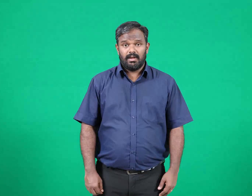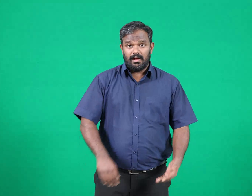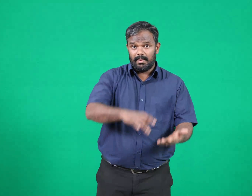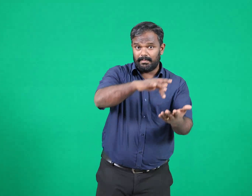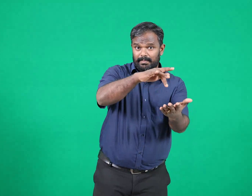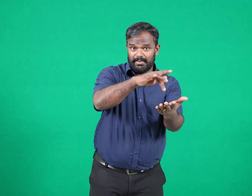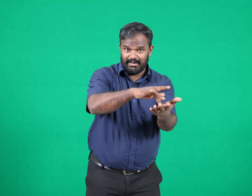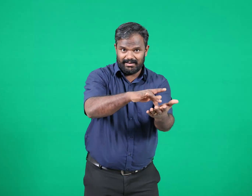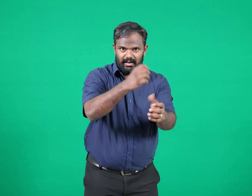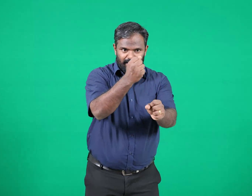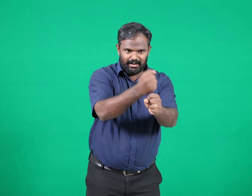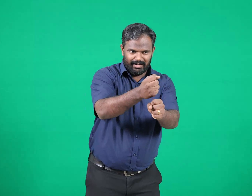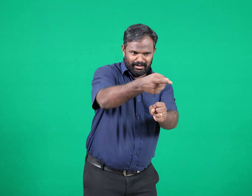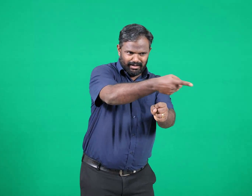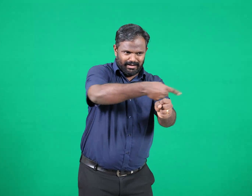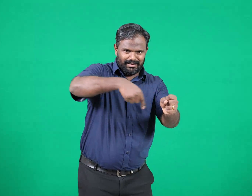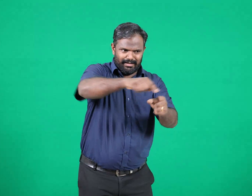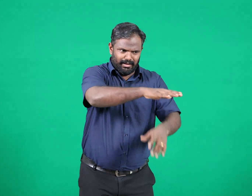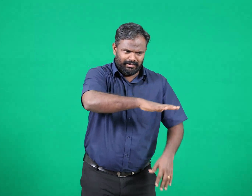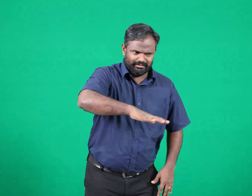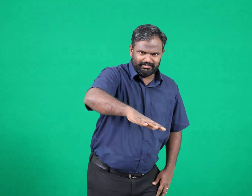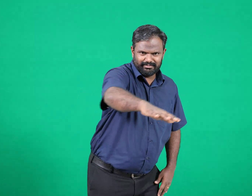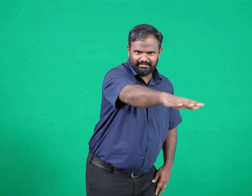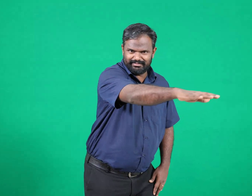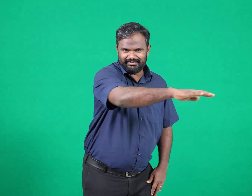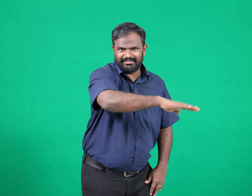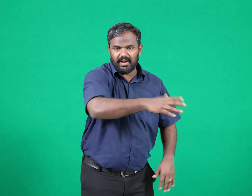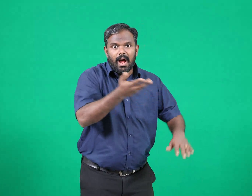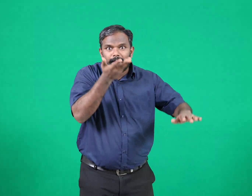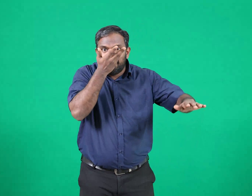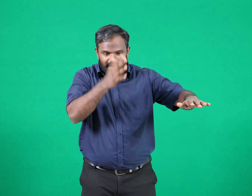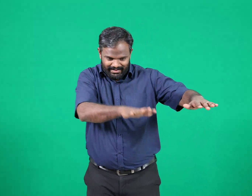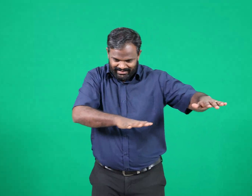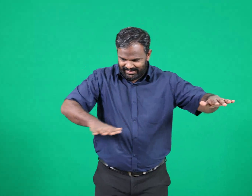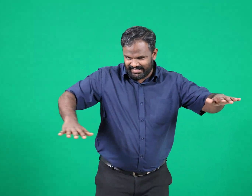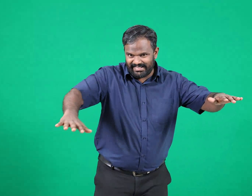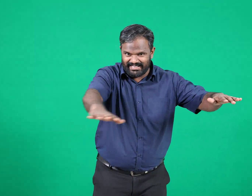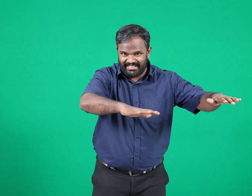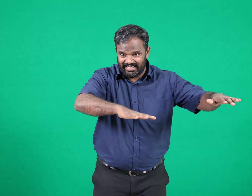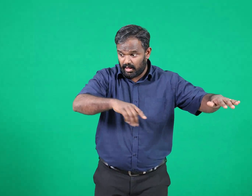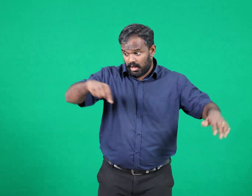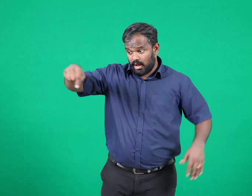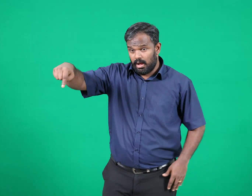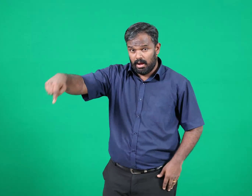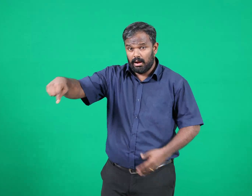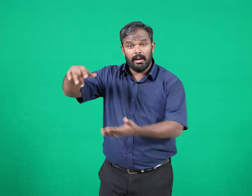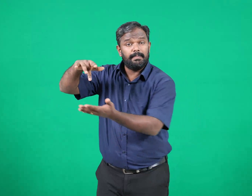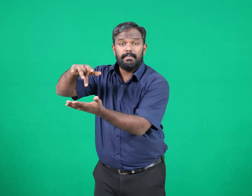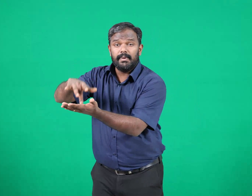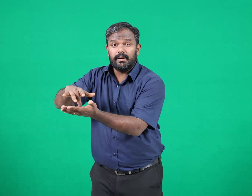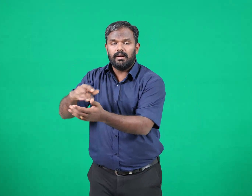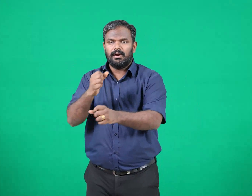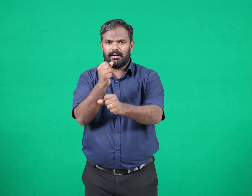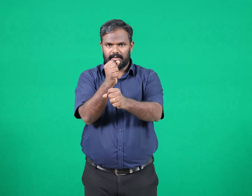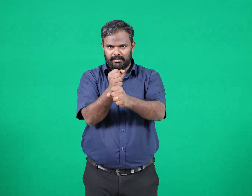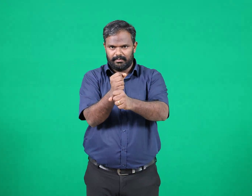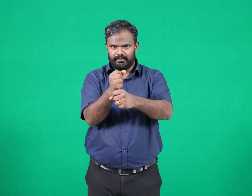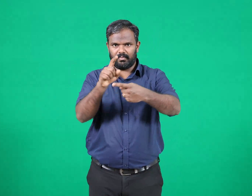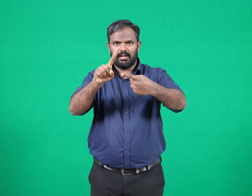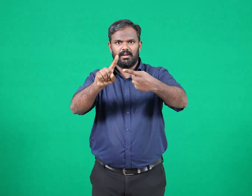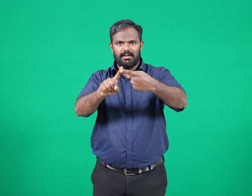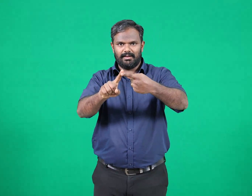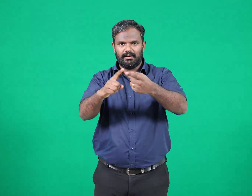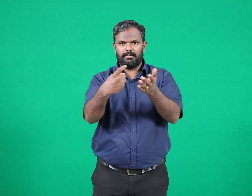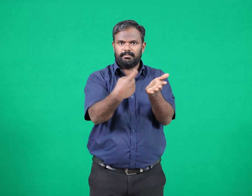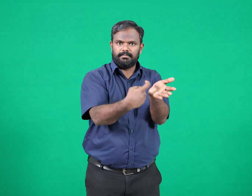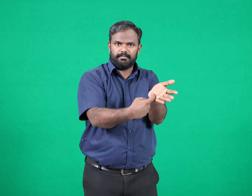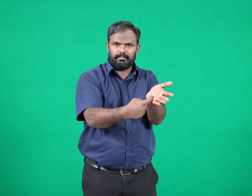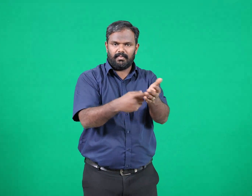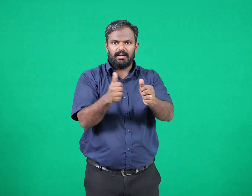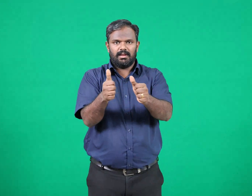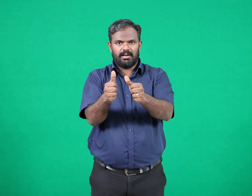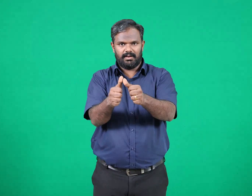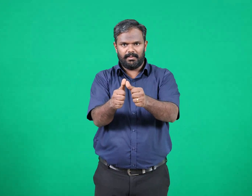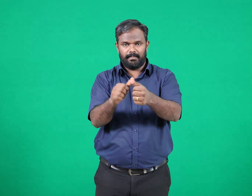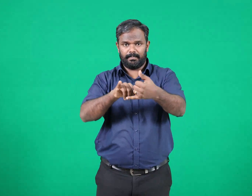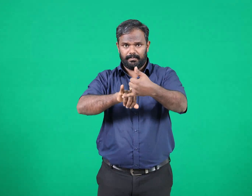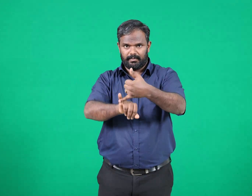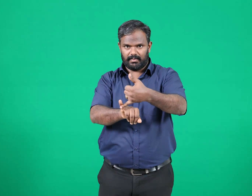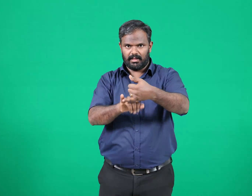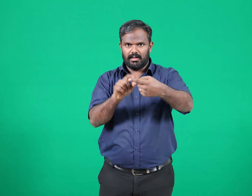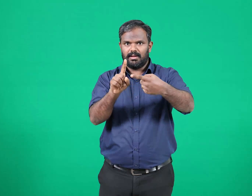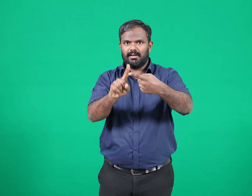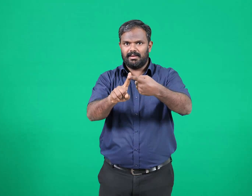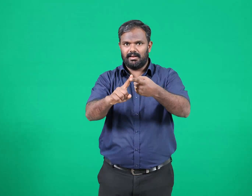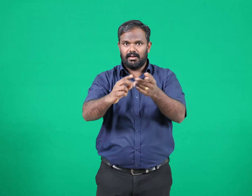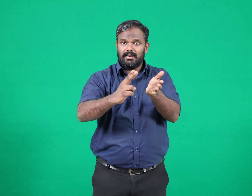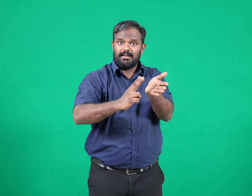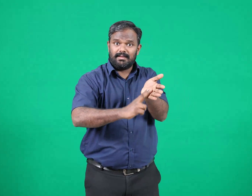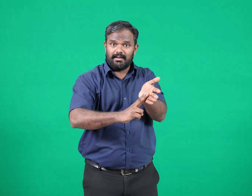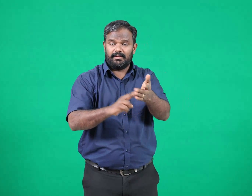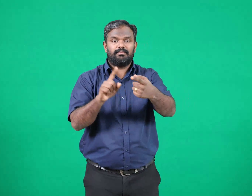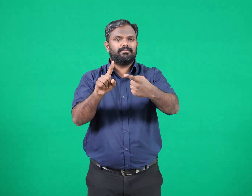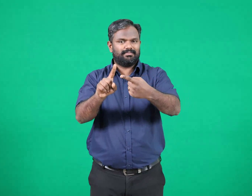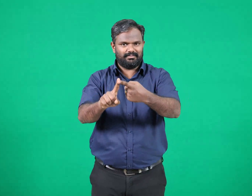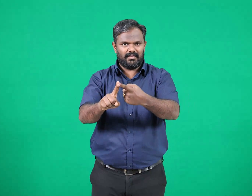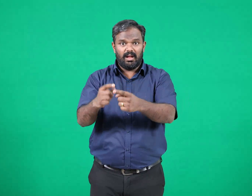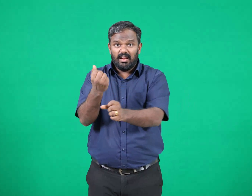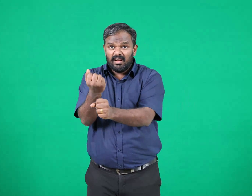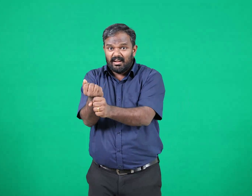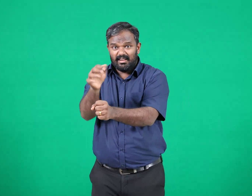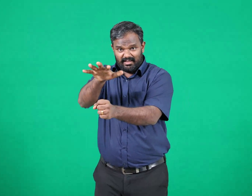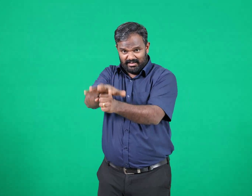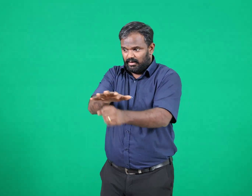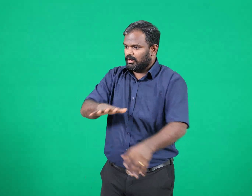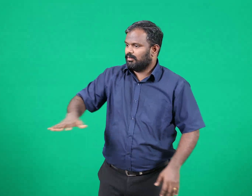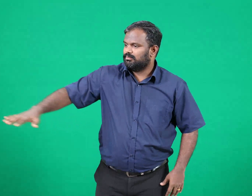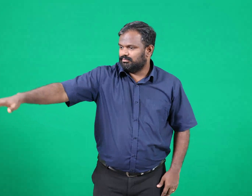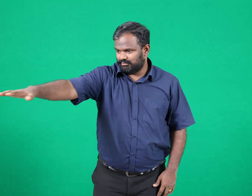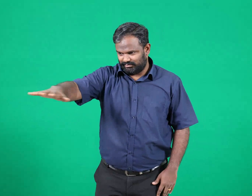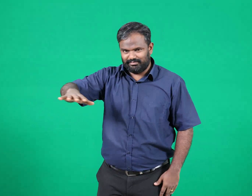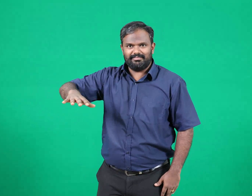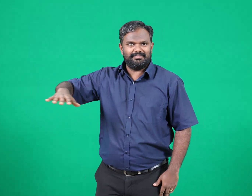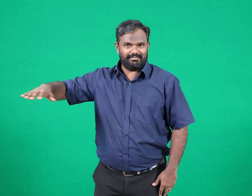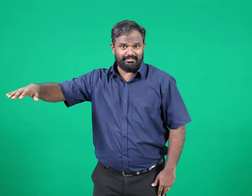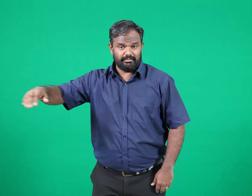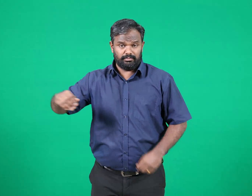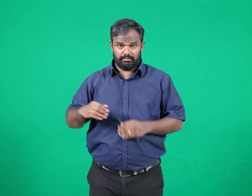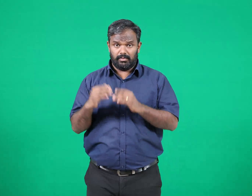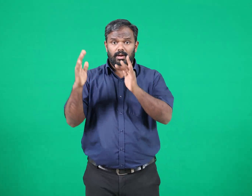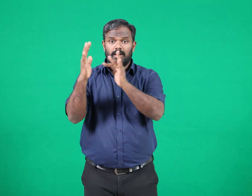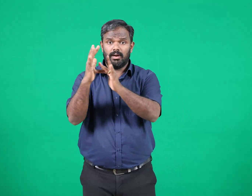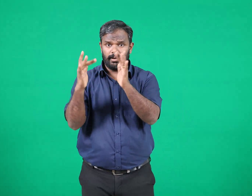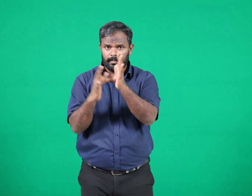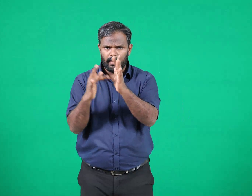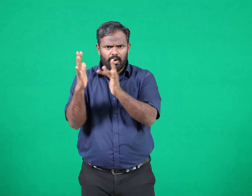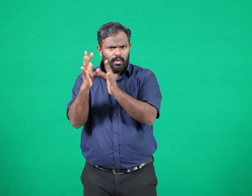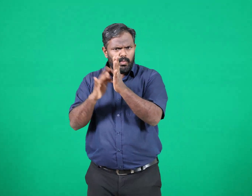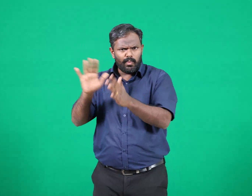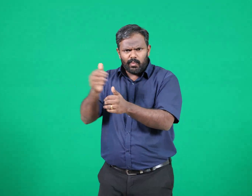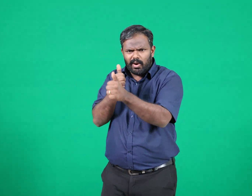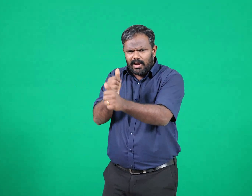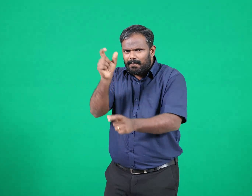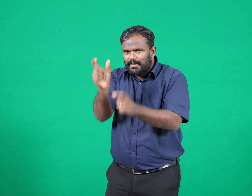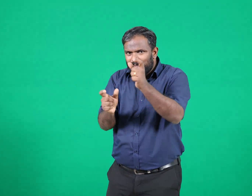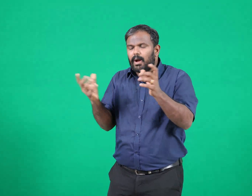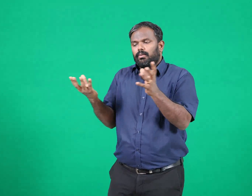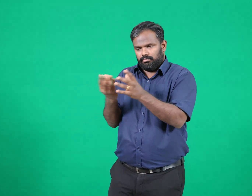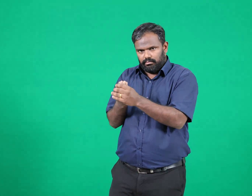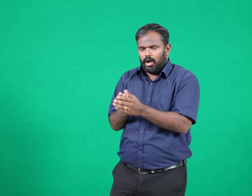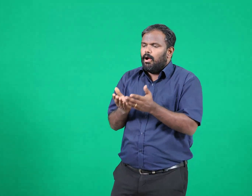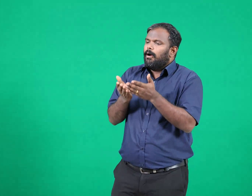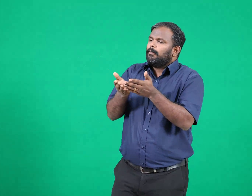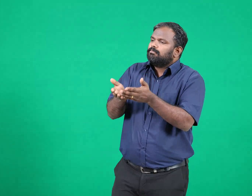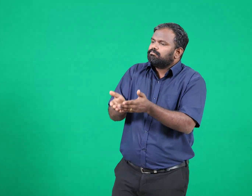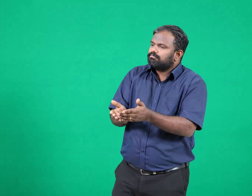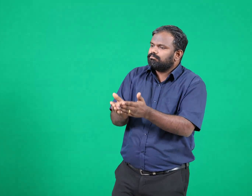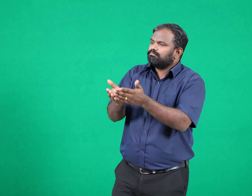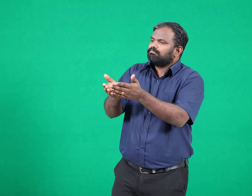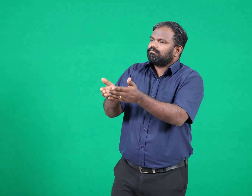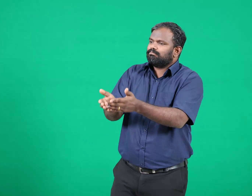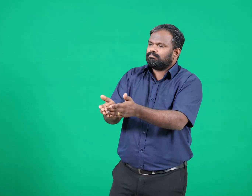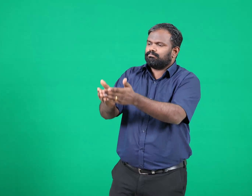Then they sailed to the region of the Gerasenes, across the lake from Galilee.